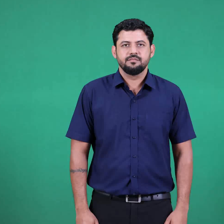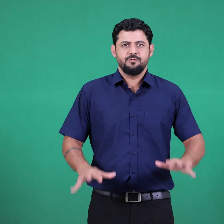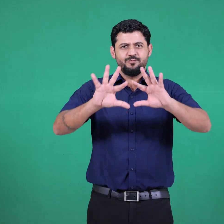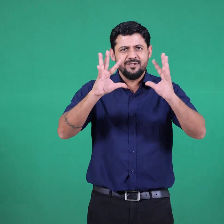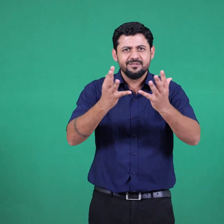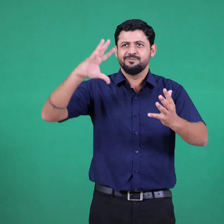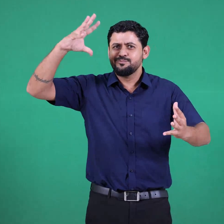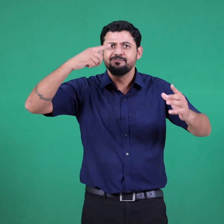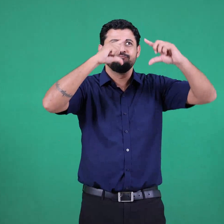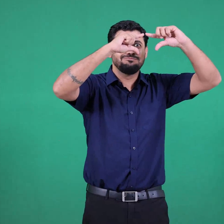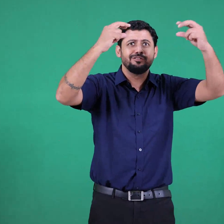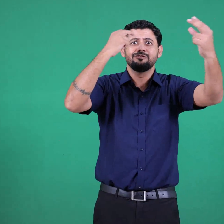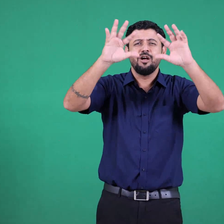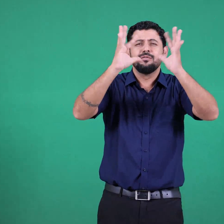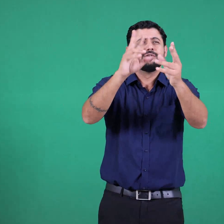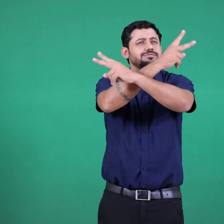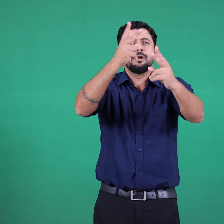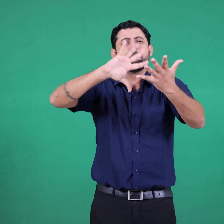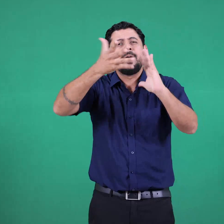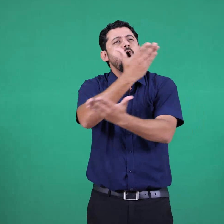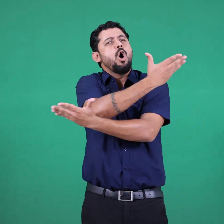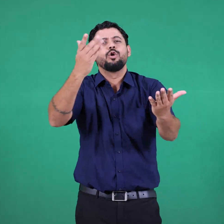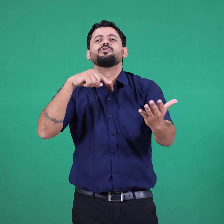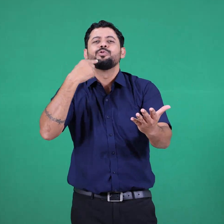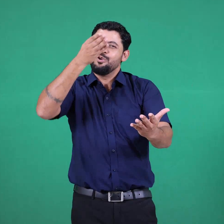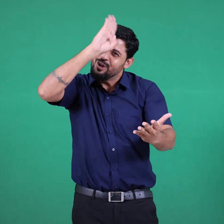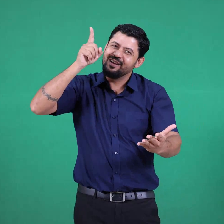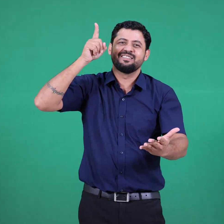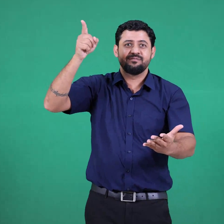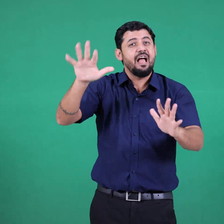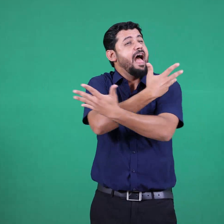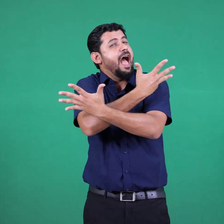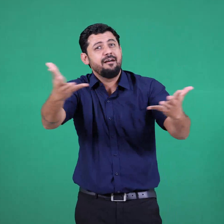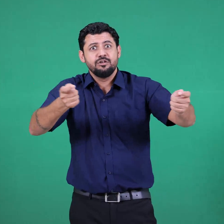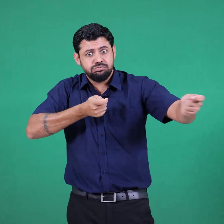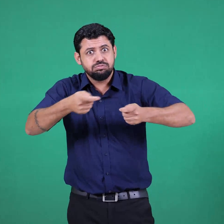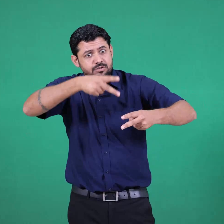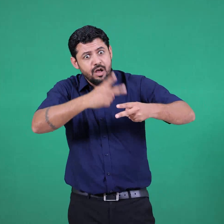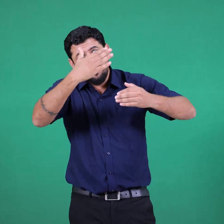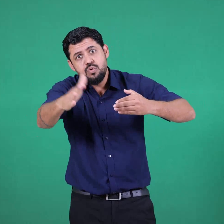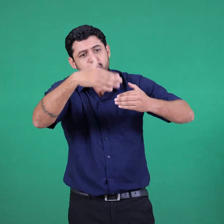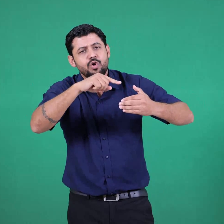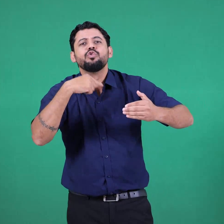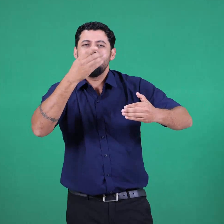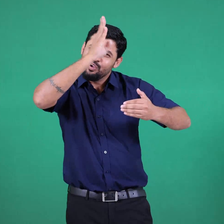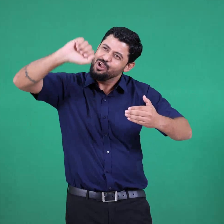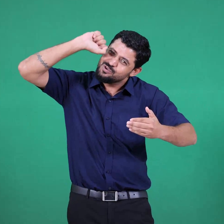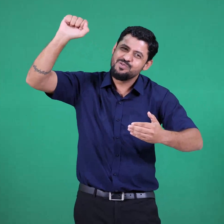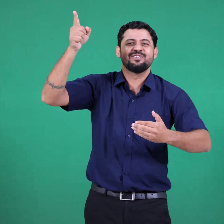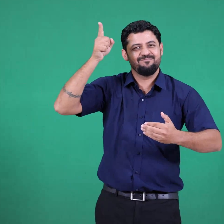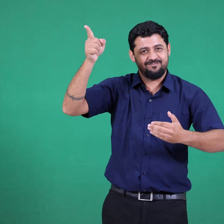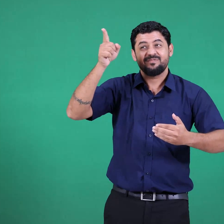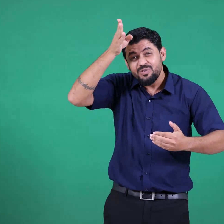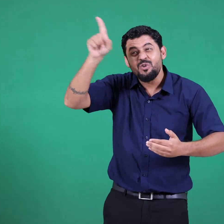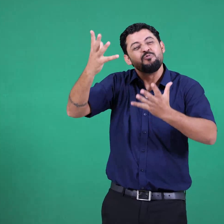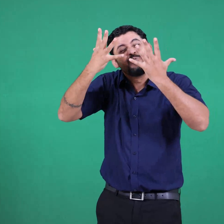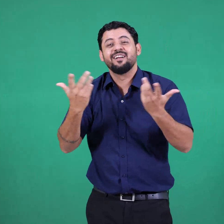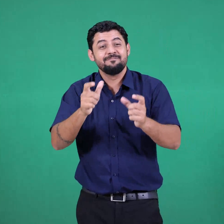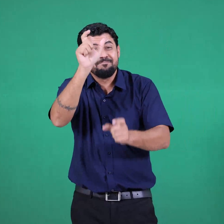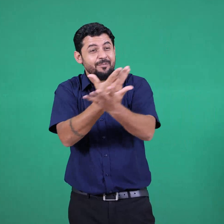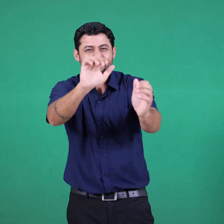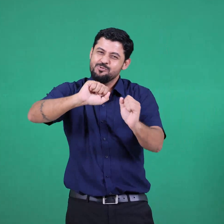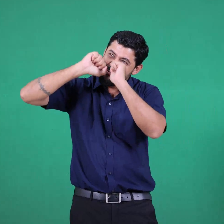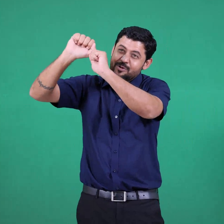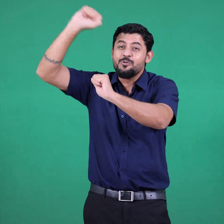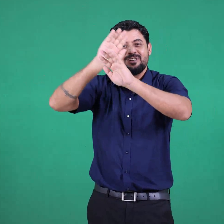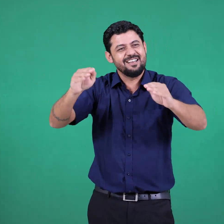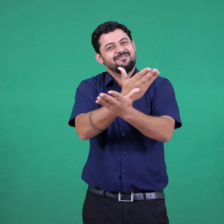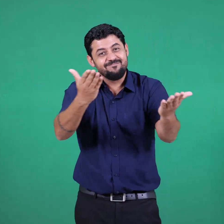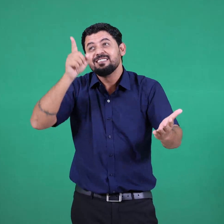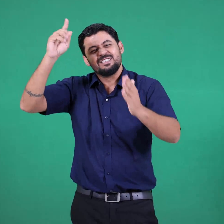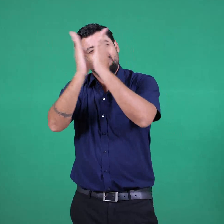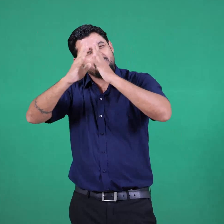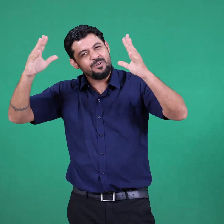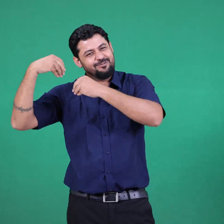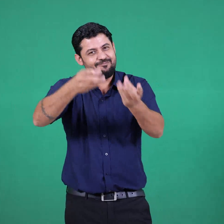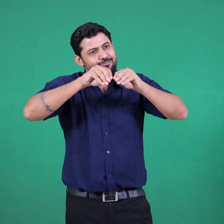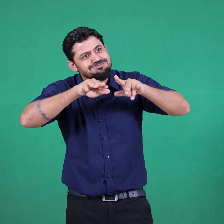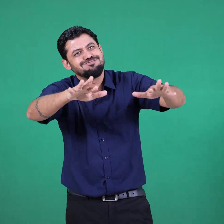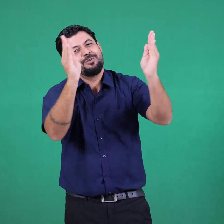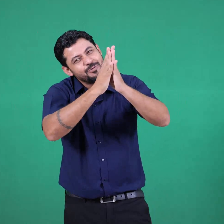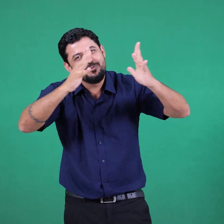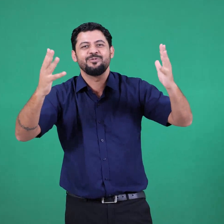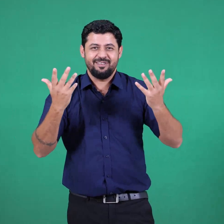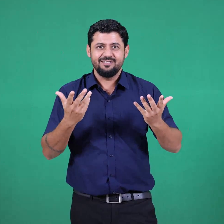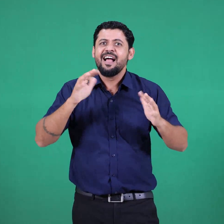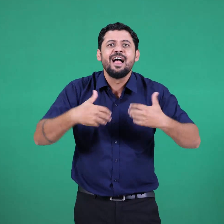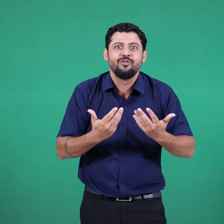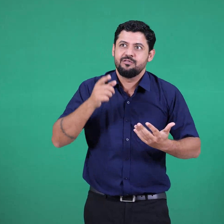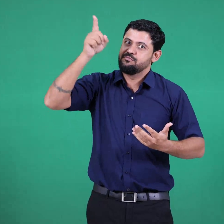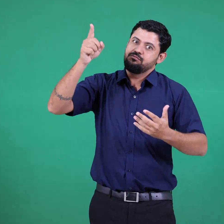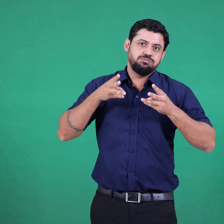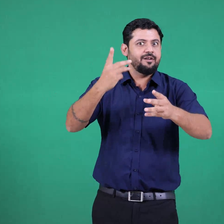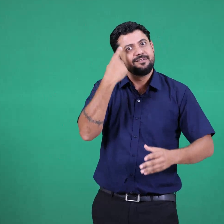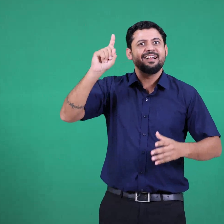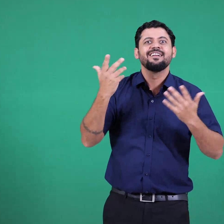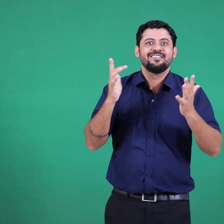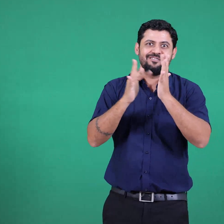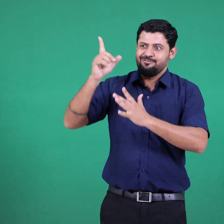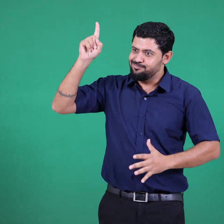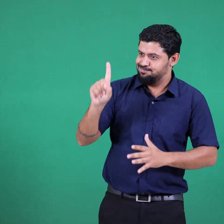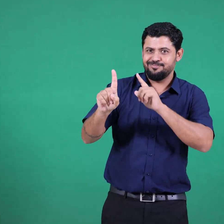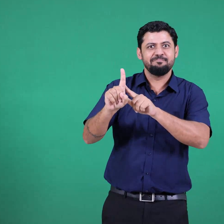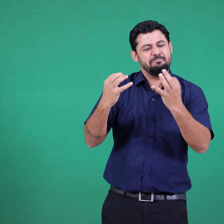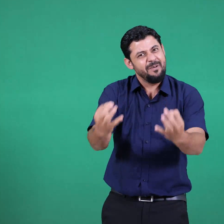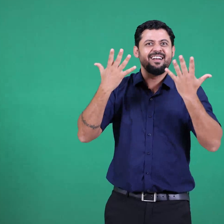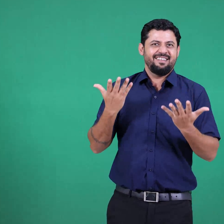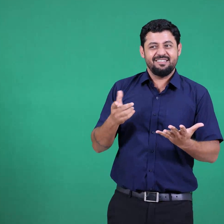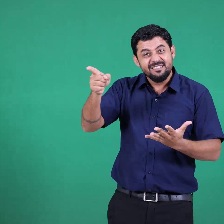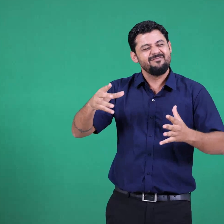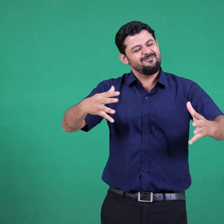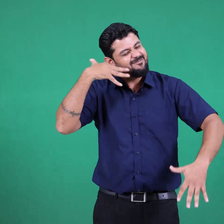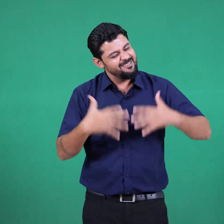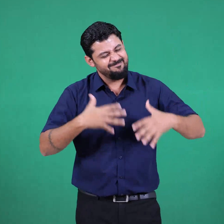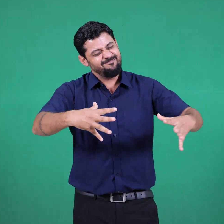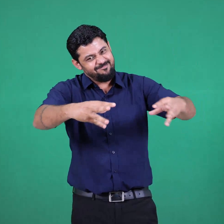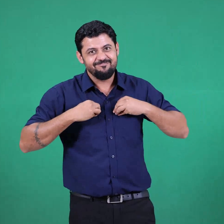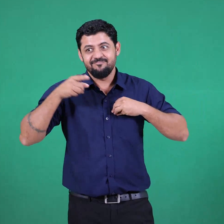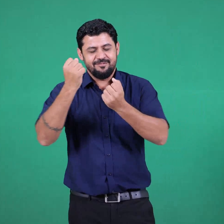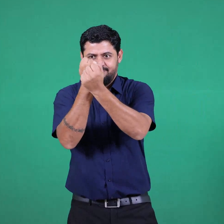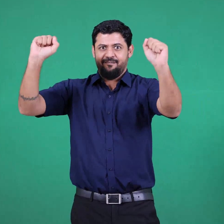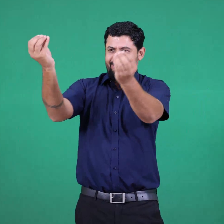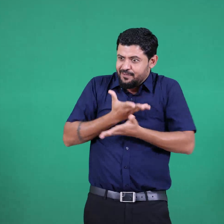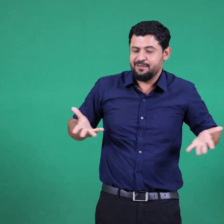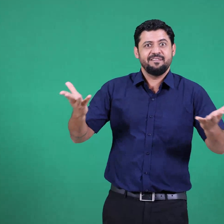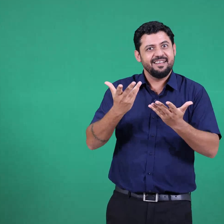In bringing many sons to glory, it was fitting for God, for whom and through whom all things exist, to make the author of their salvation perfect through suffering.